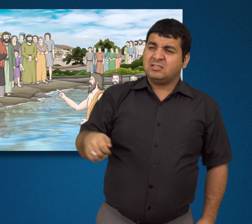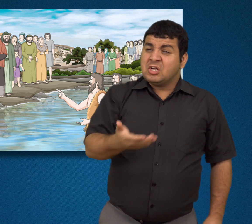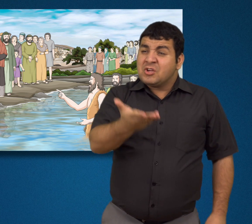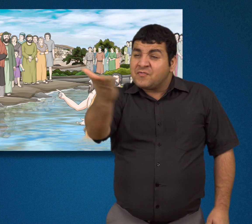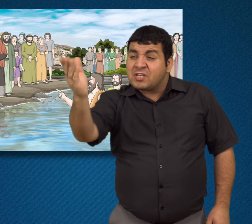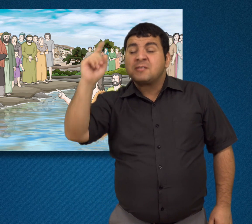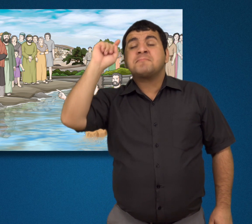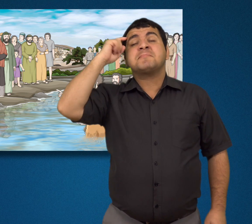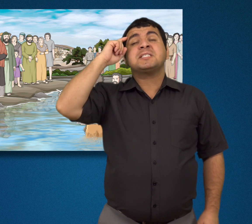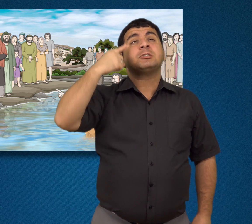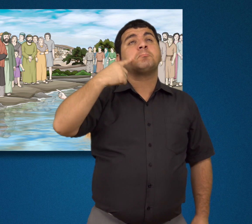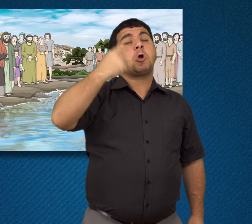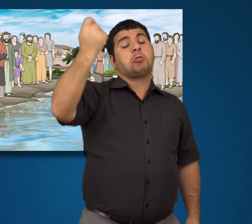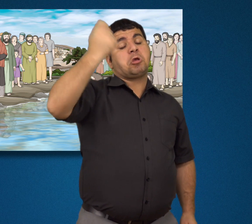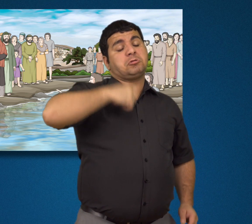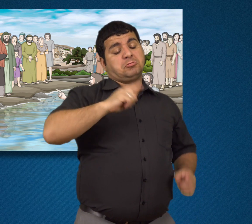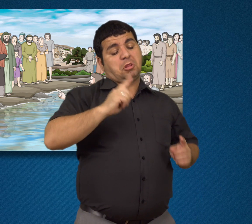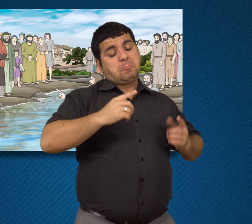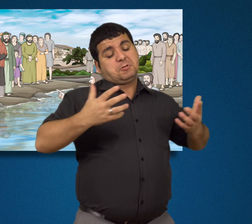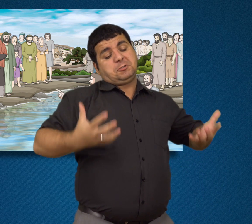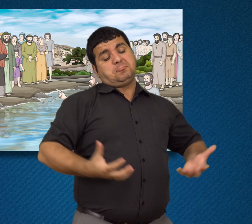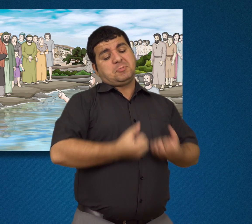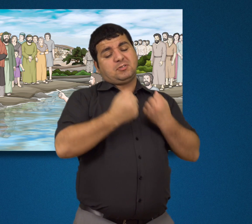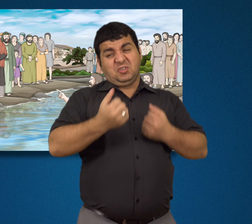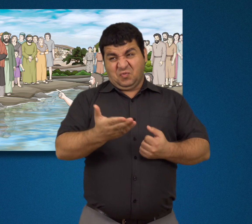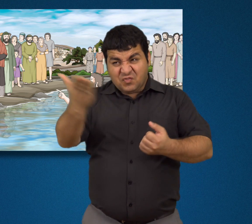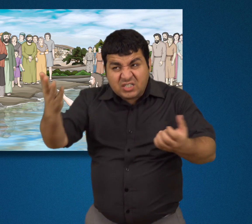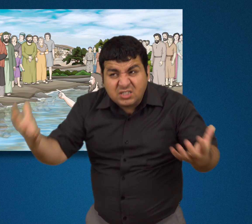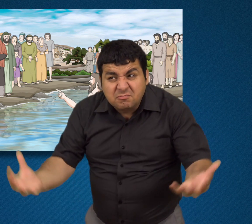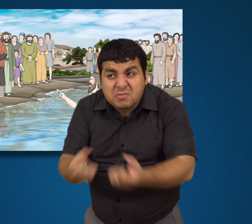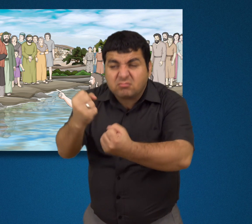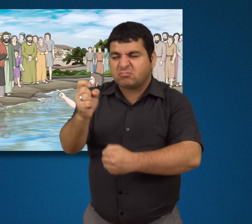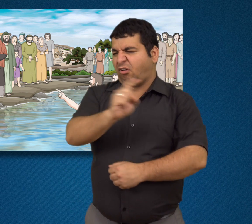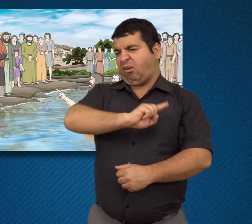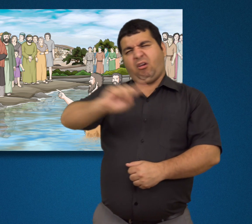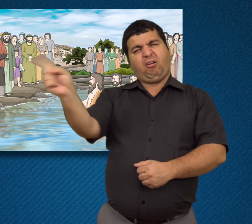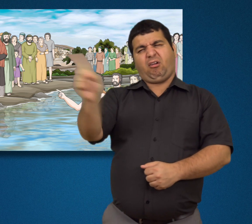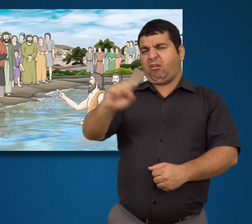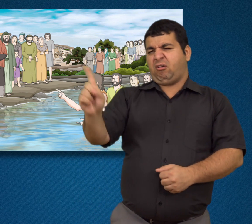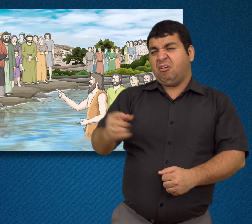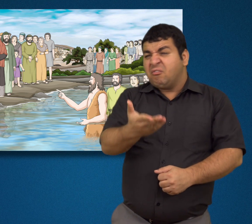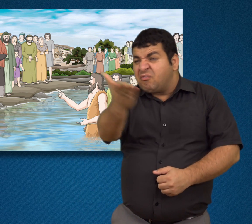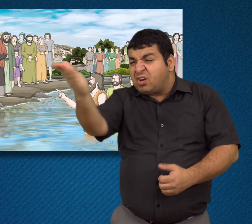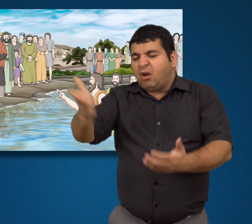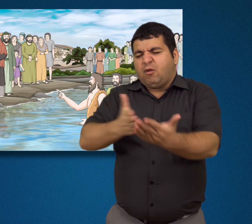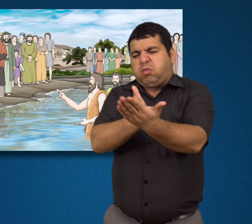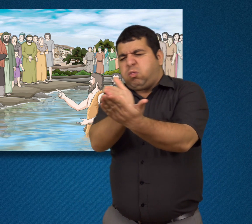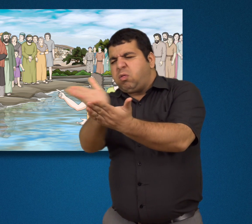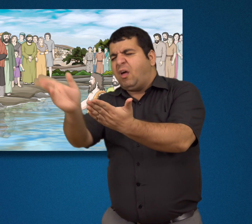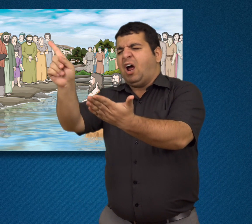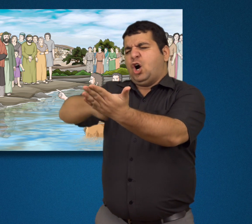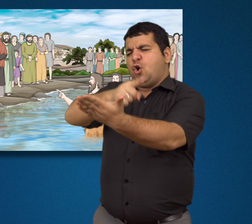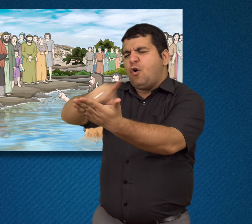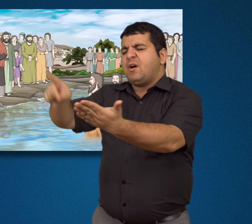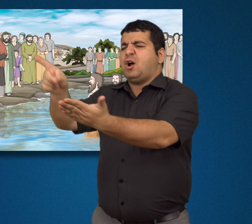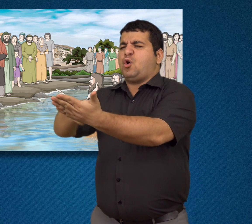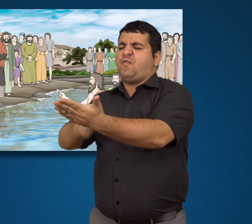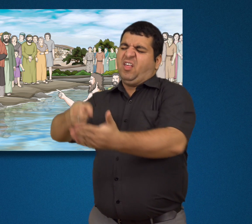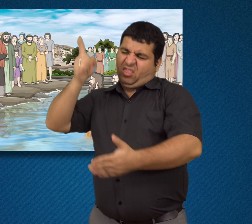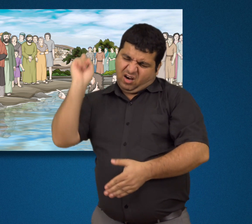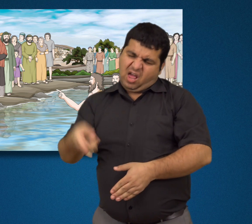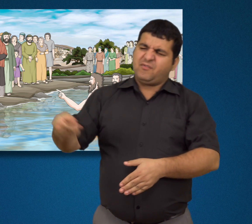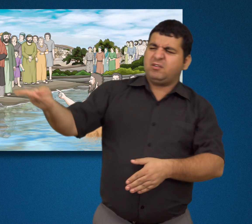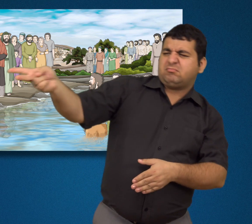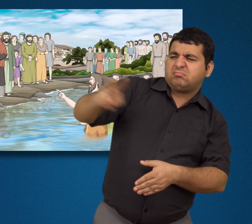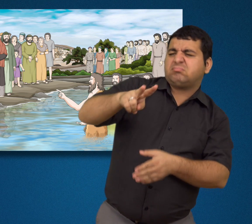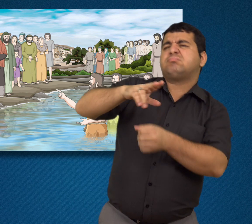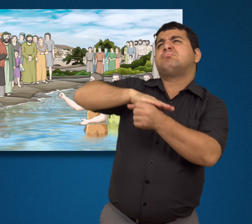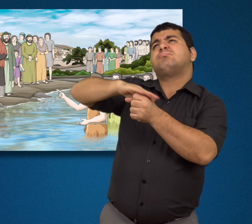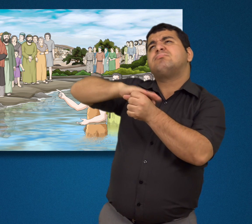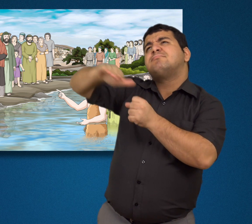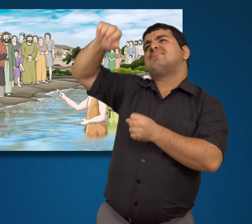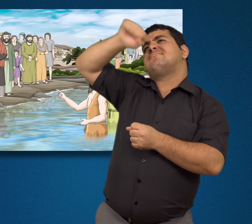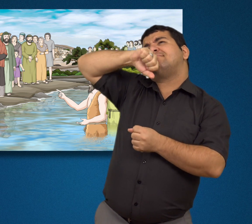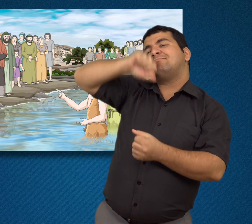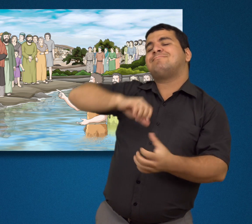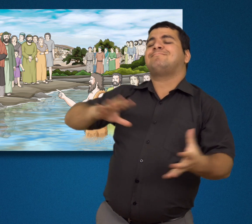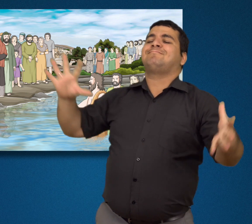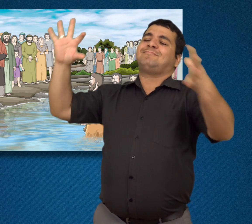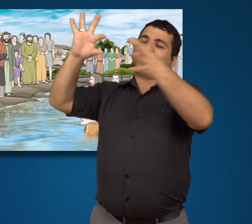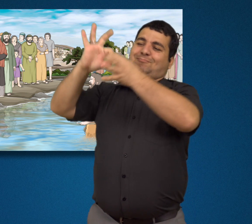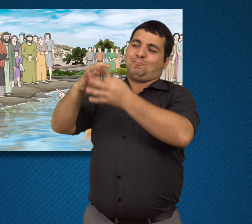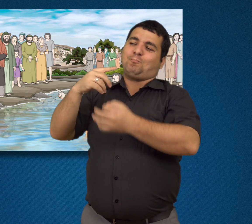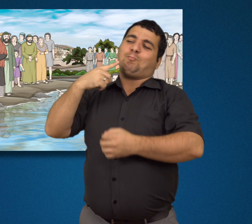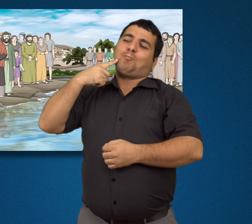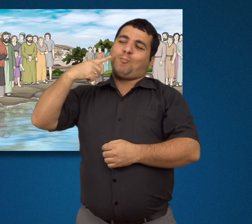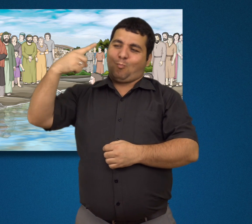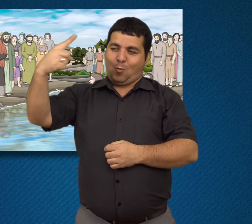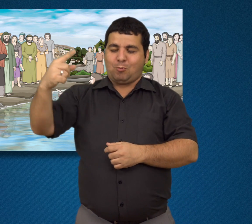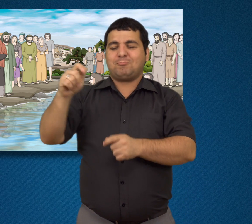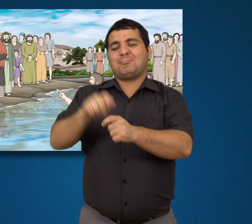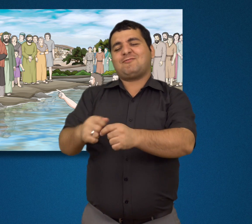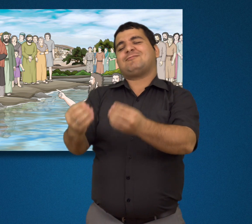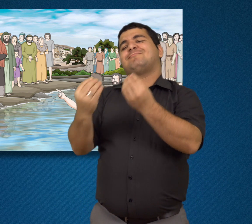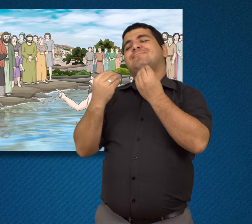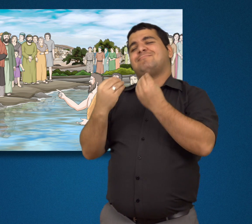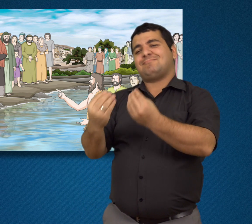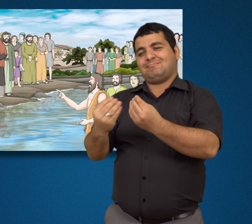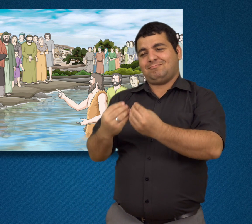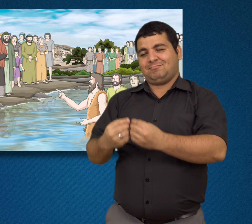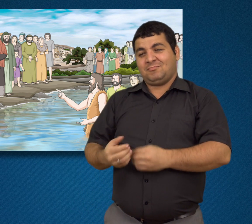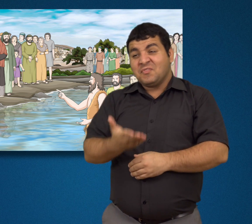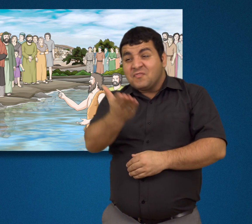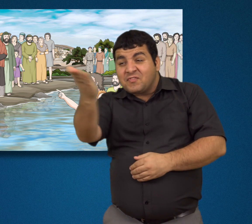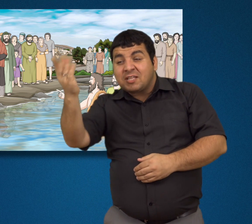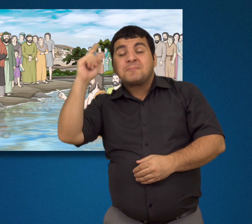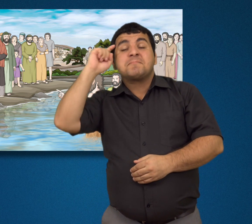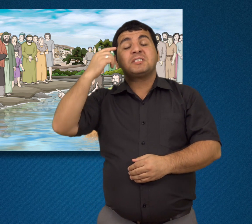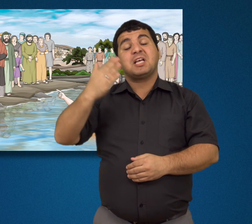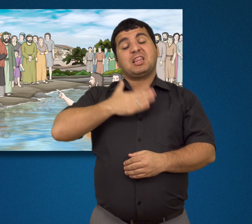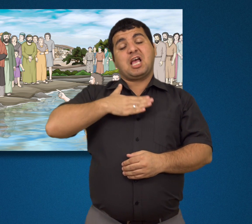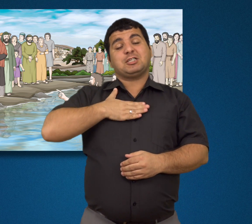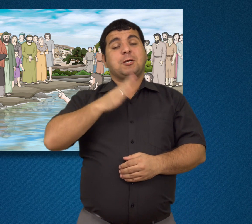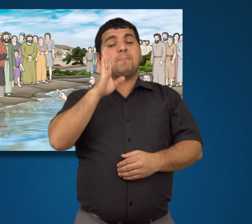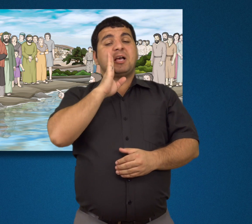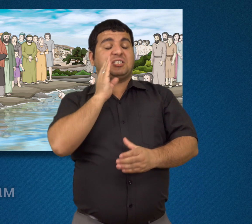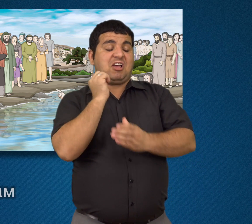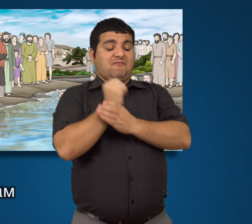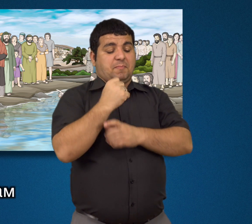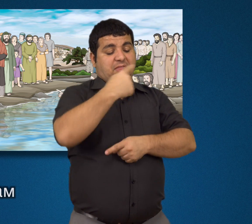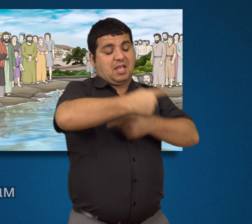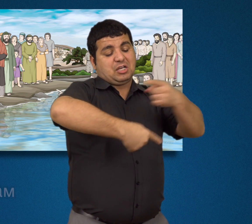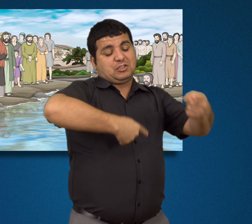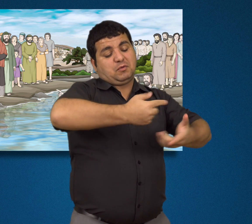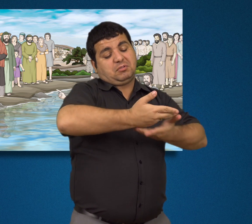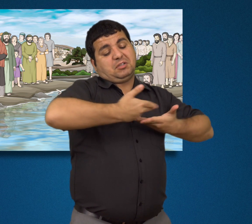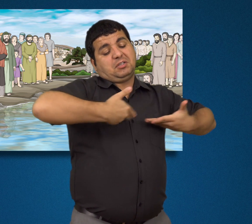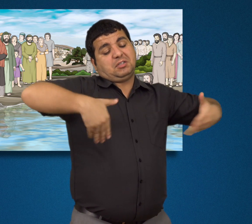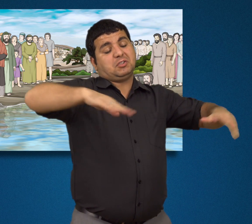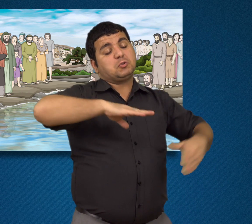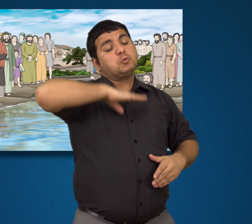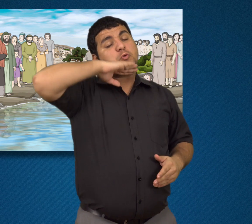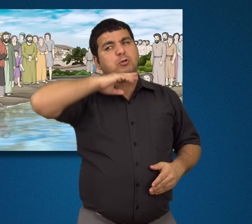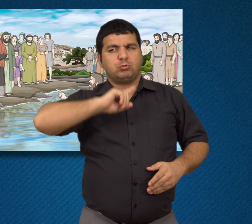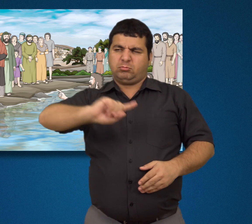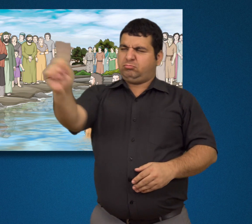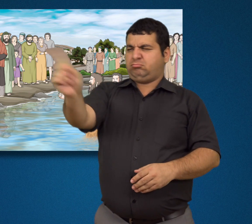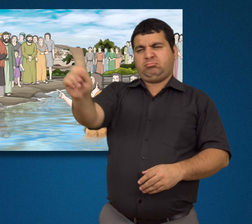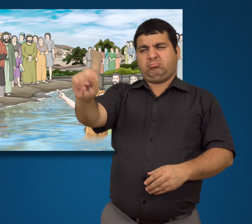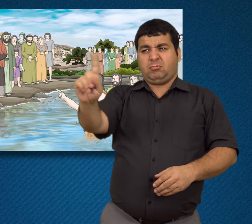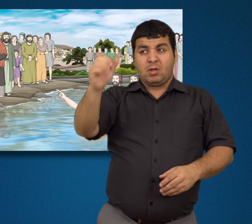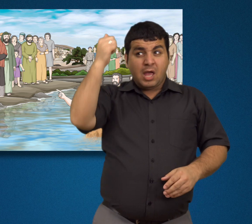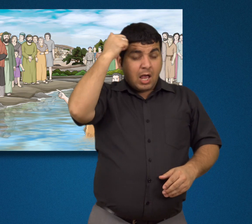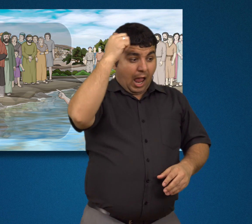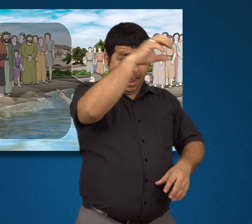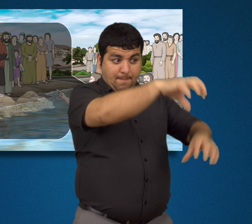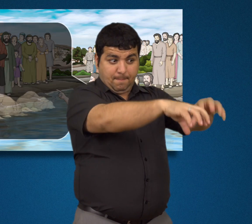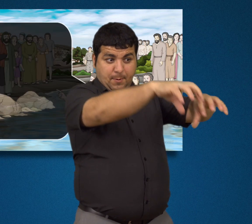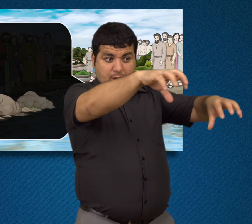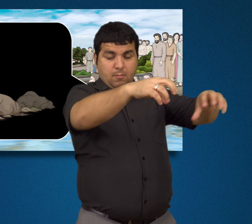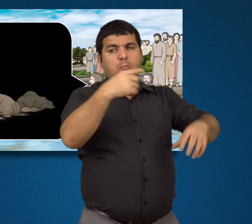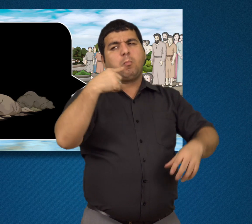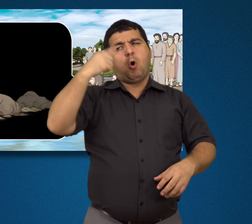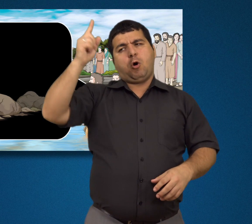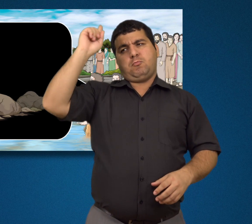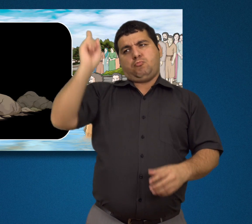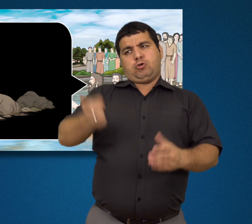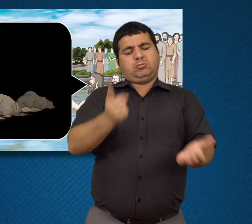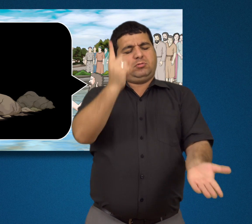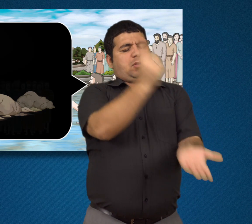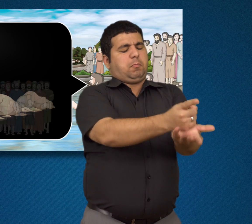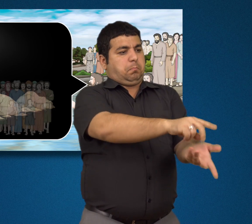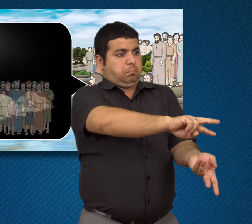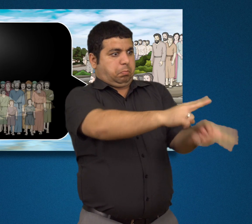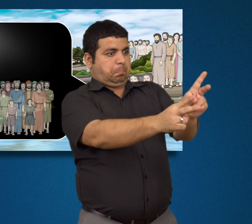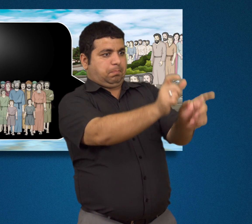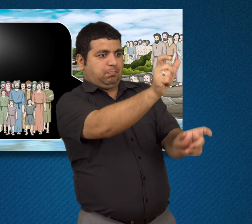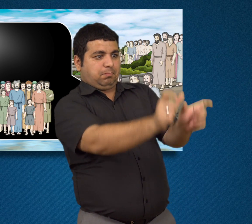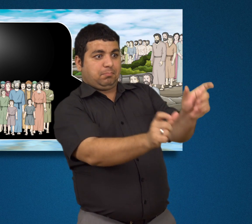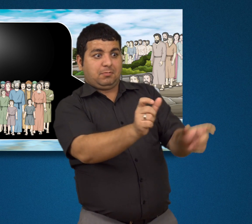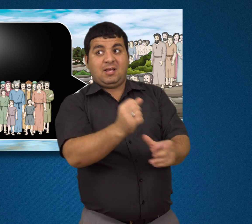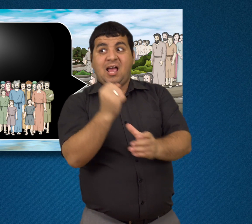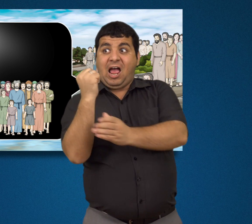Produce fruit, then, in keeping with repentance. And do not presume to say to yourselves, ‘We have Abraham as our father.’